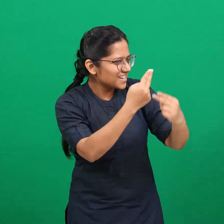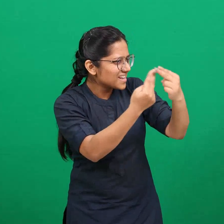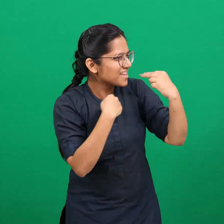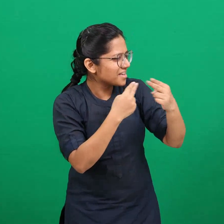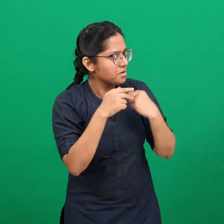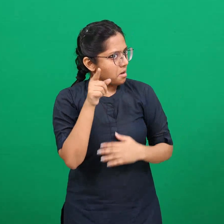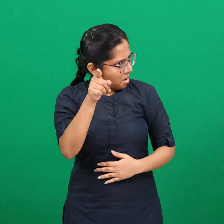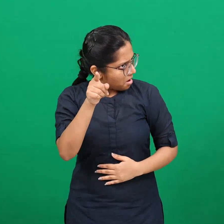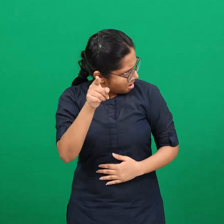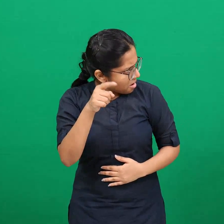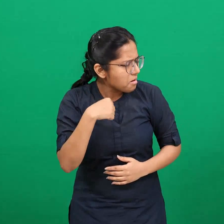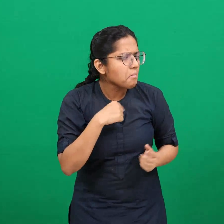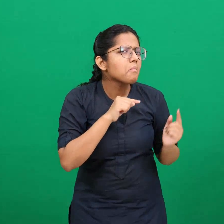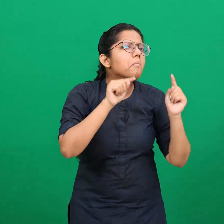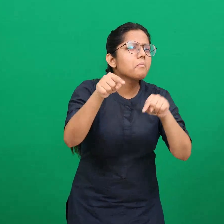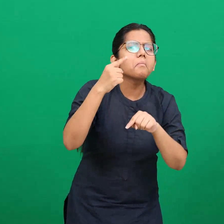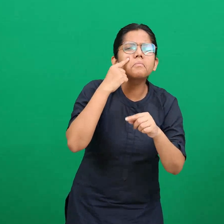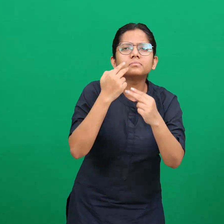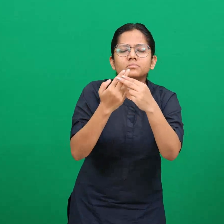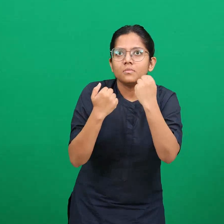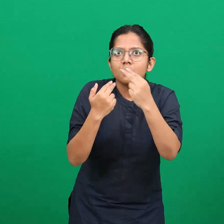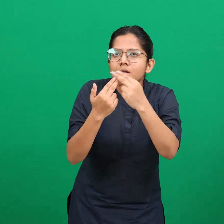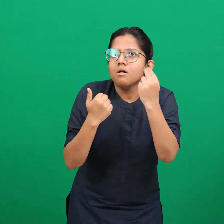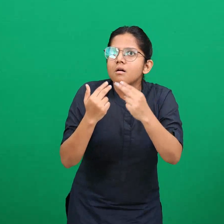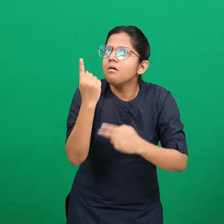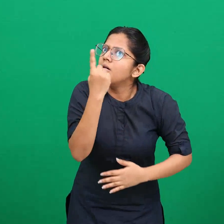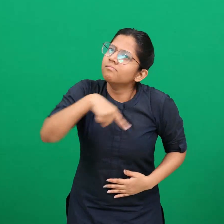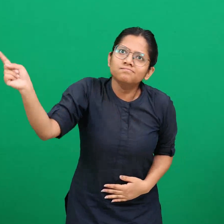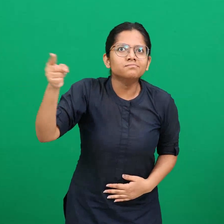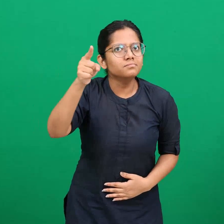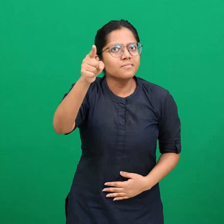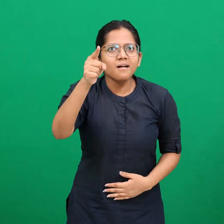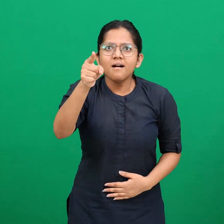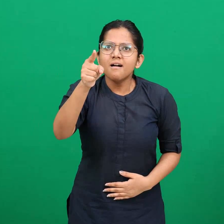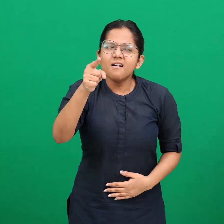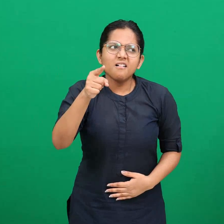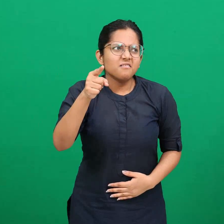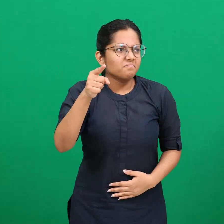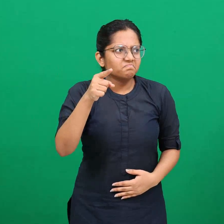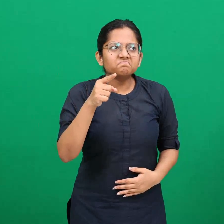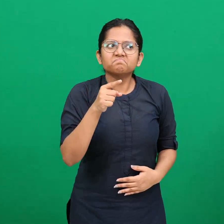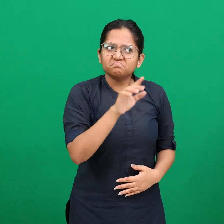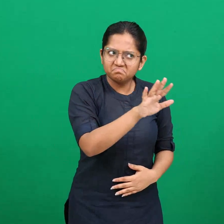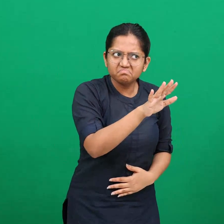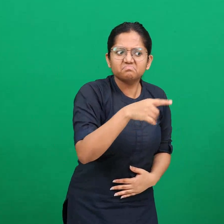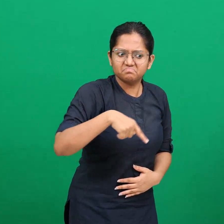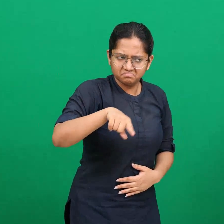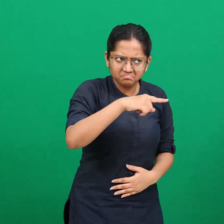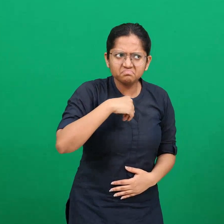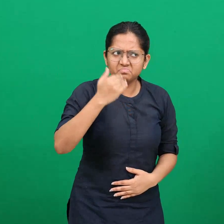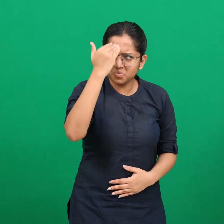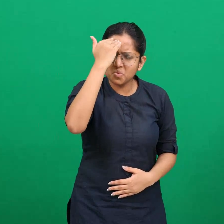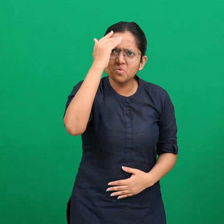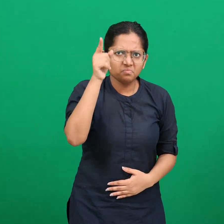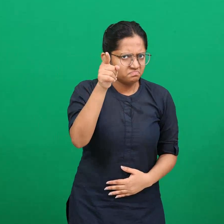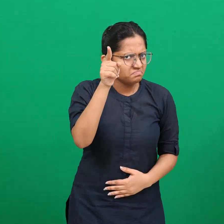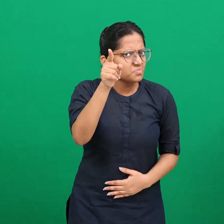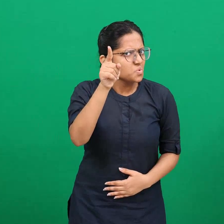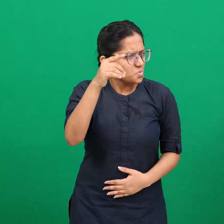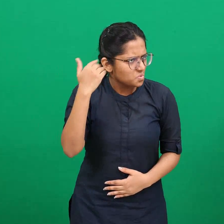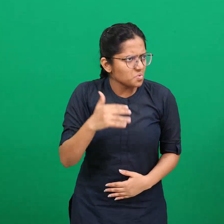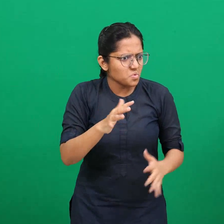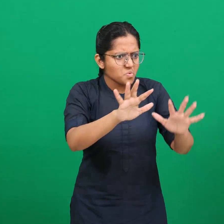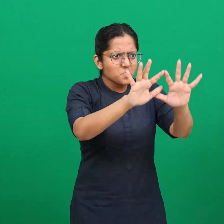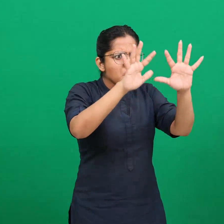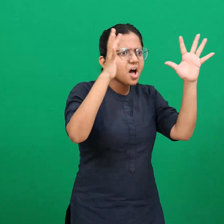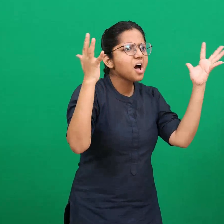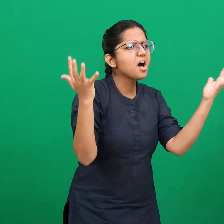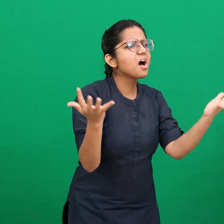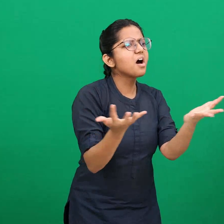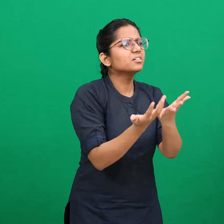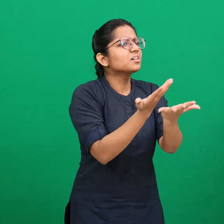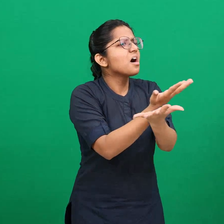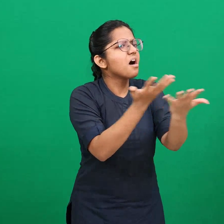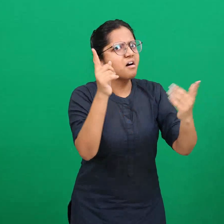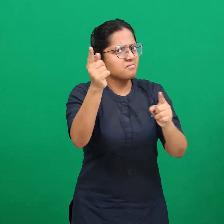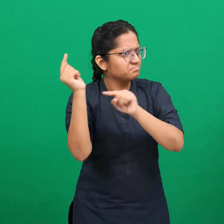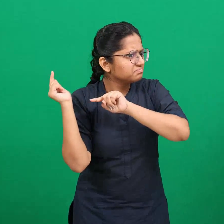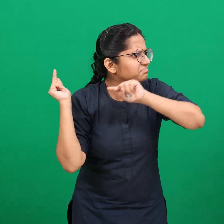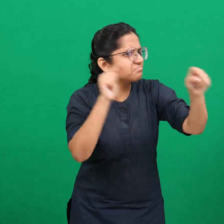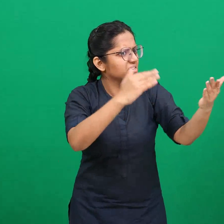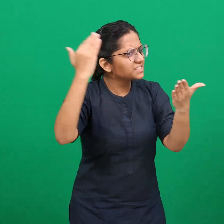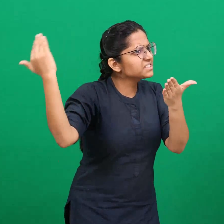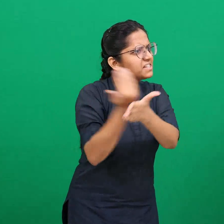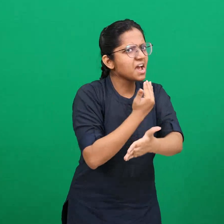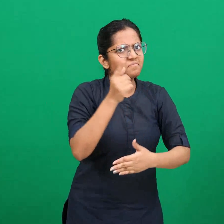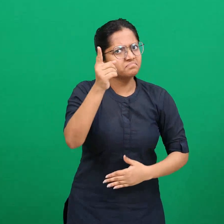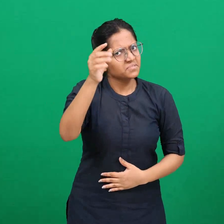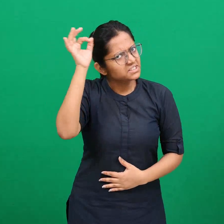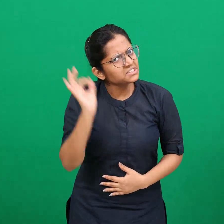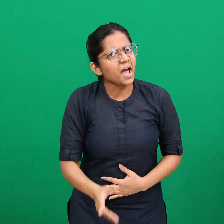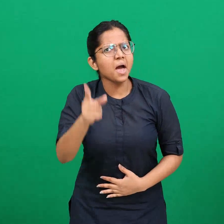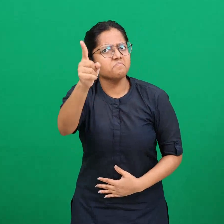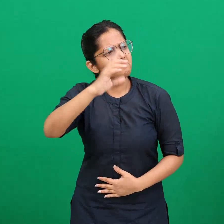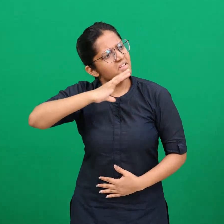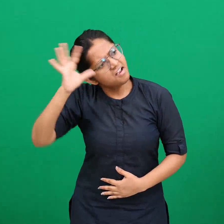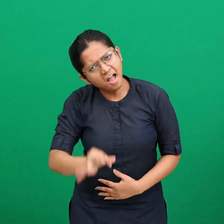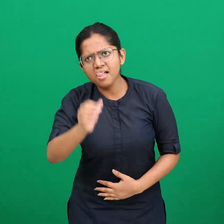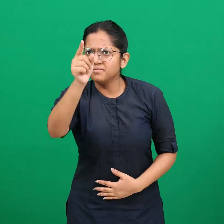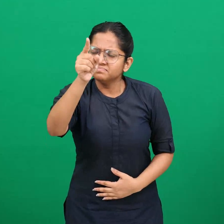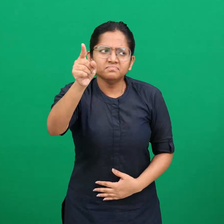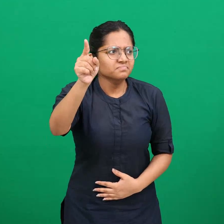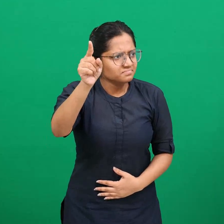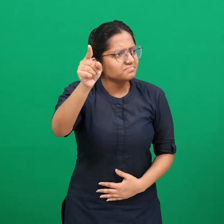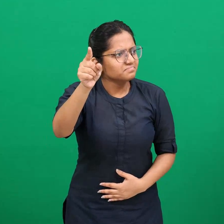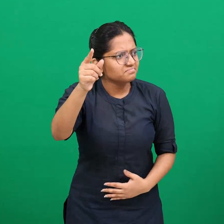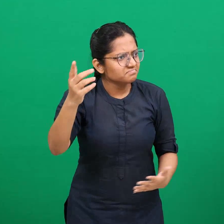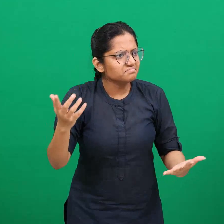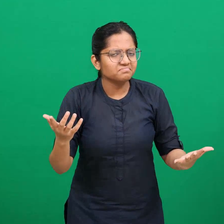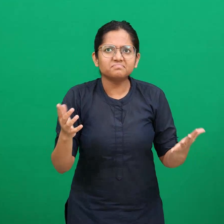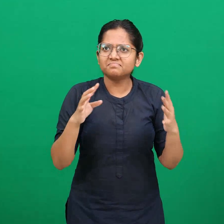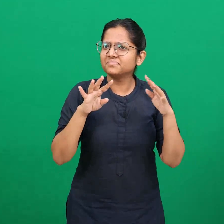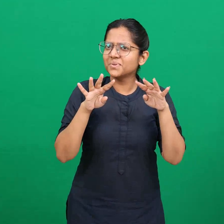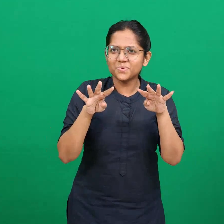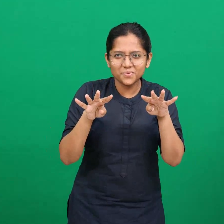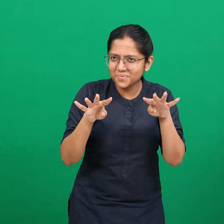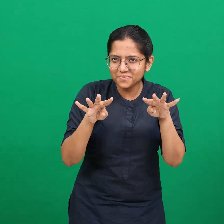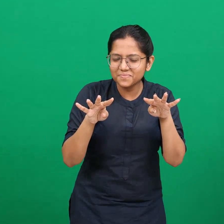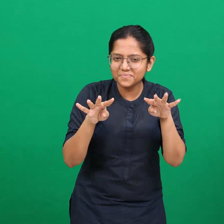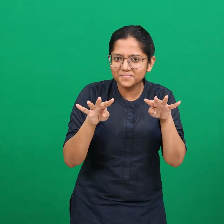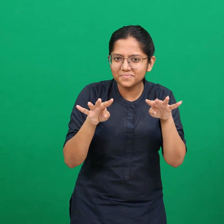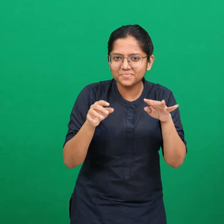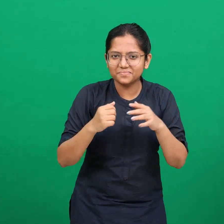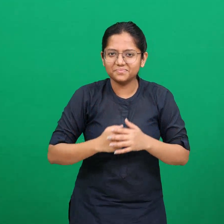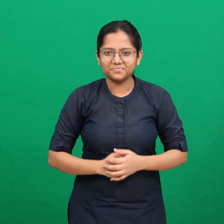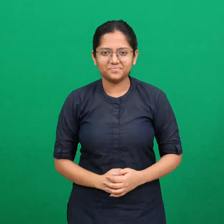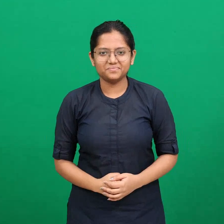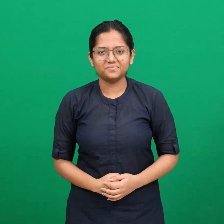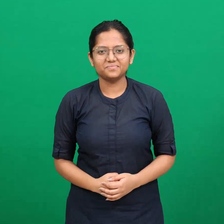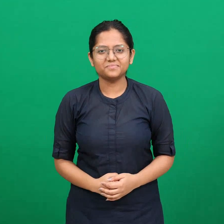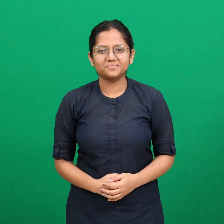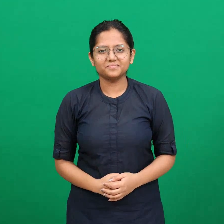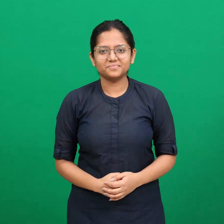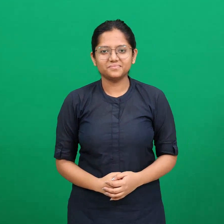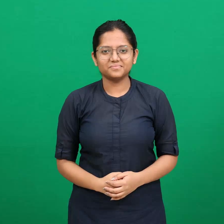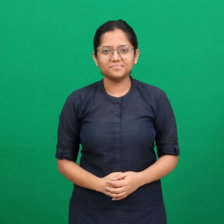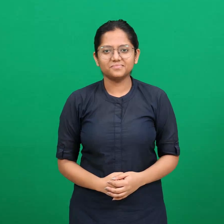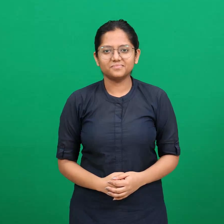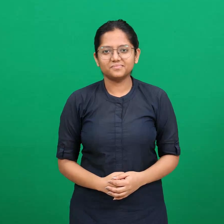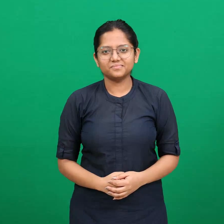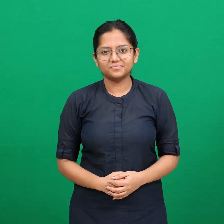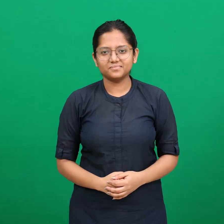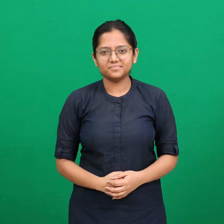we have heard for ourselves, and we know that this man truly is the Savior of the world."